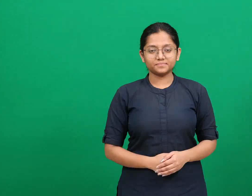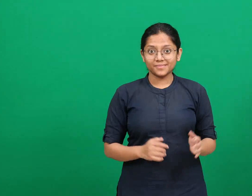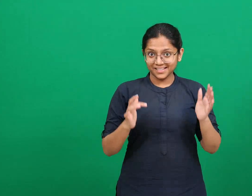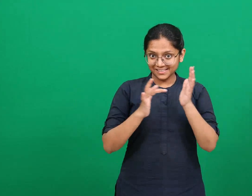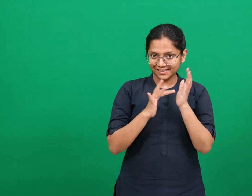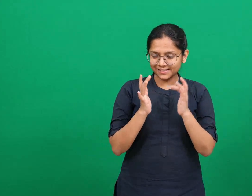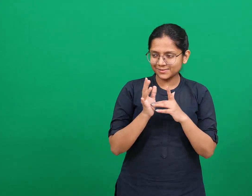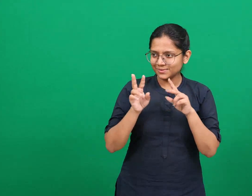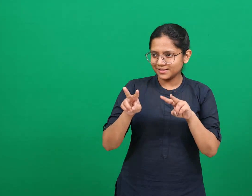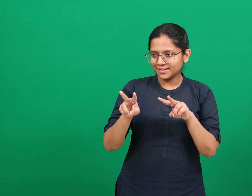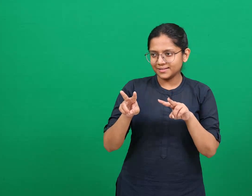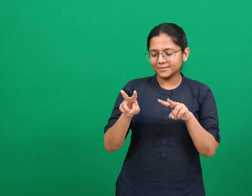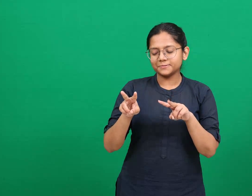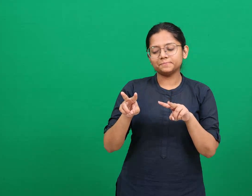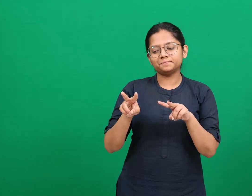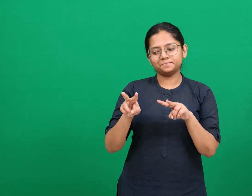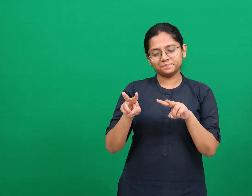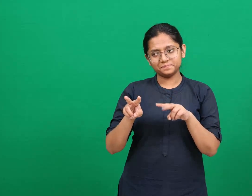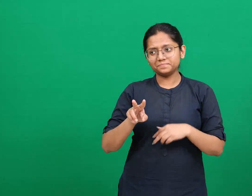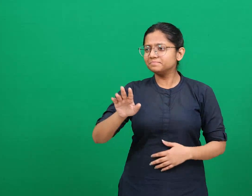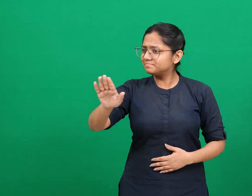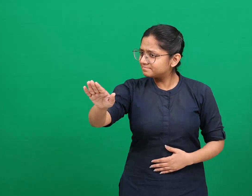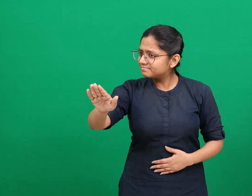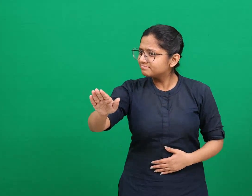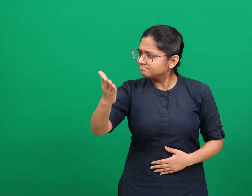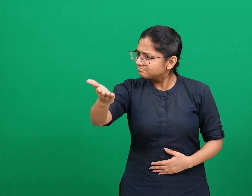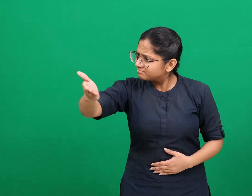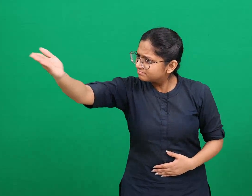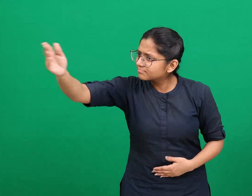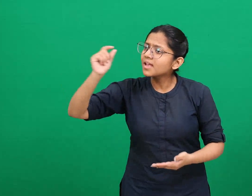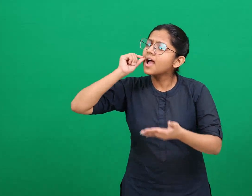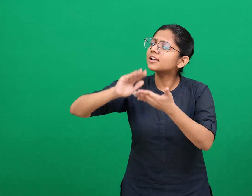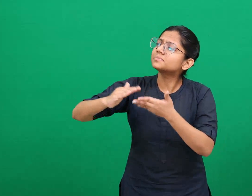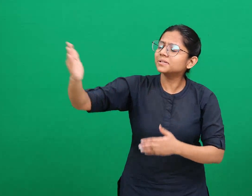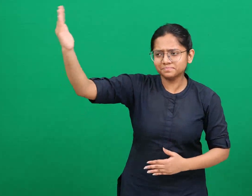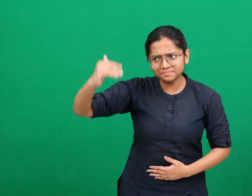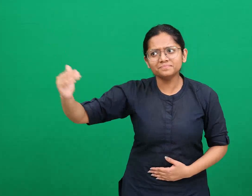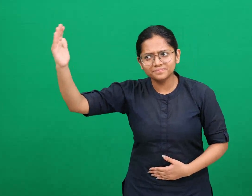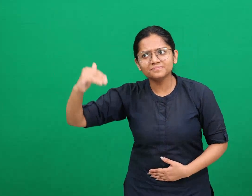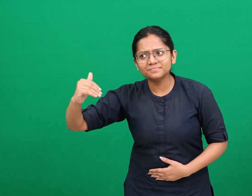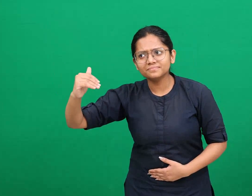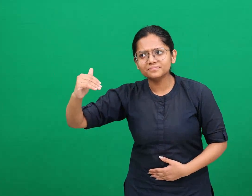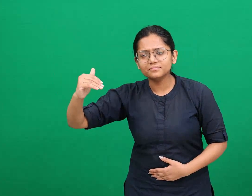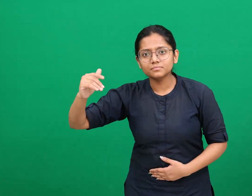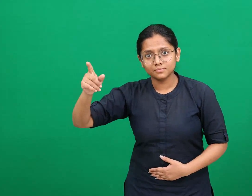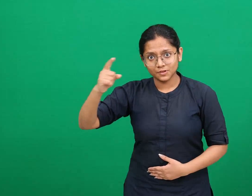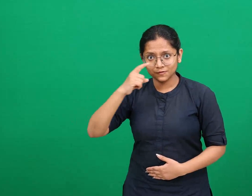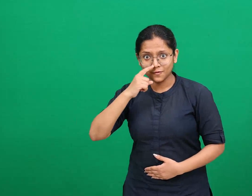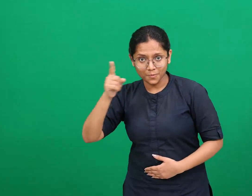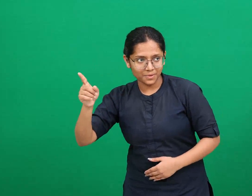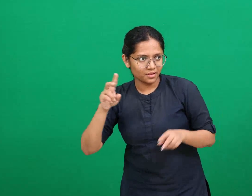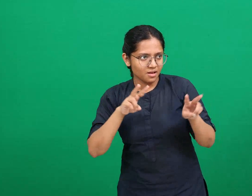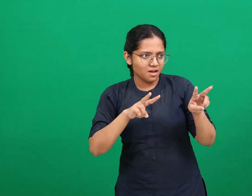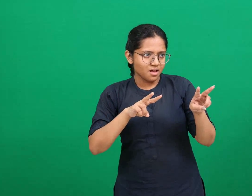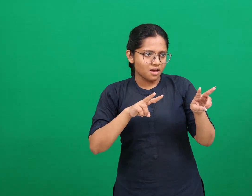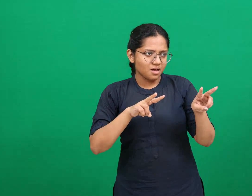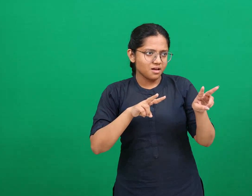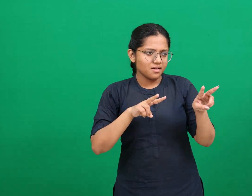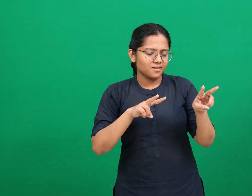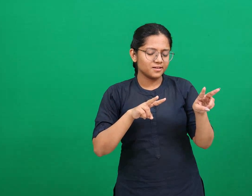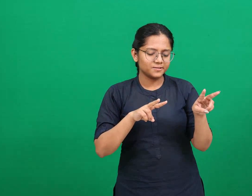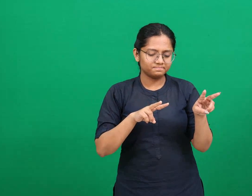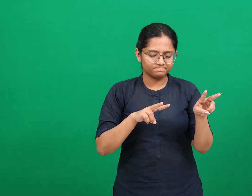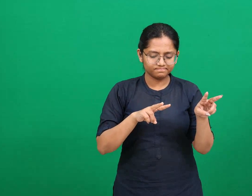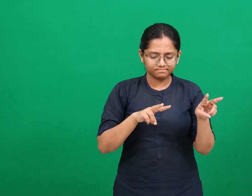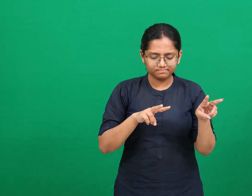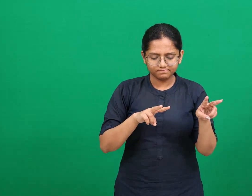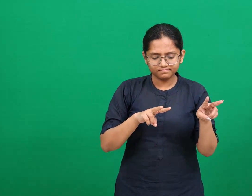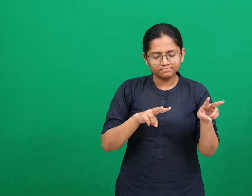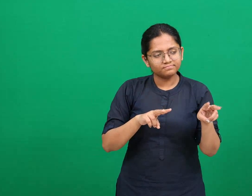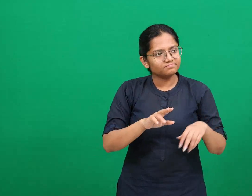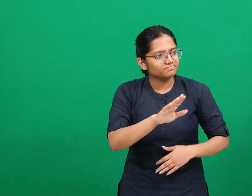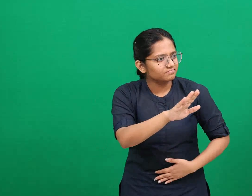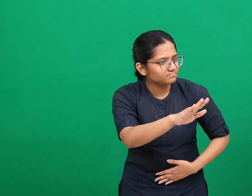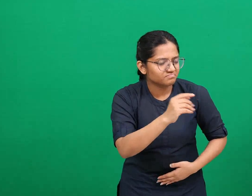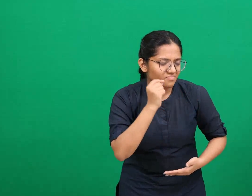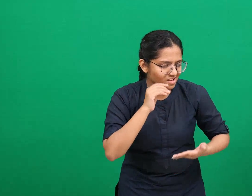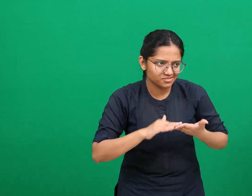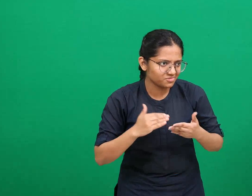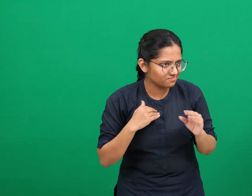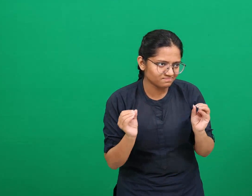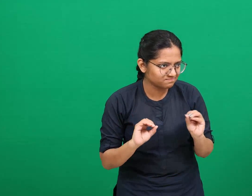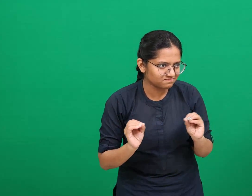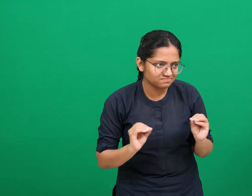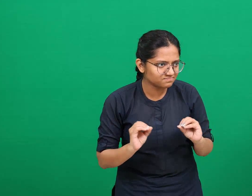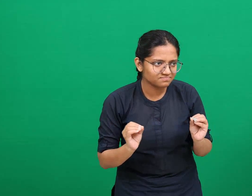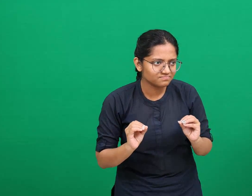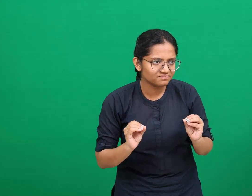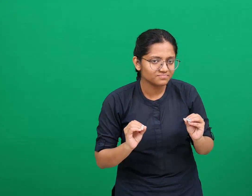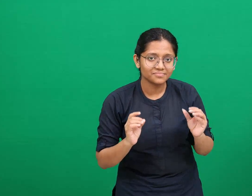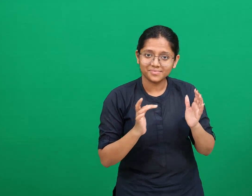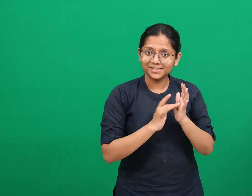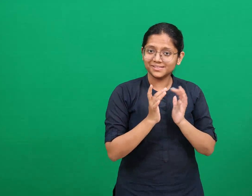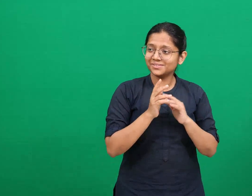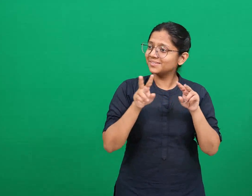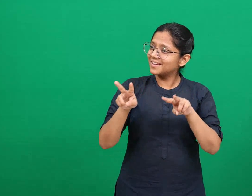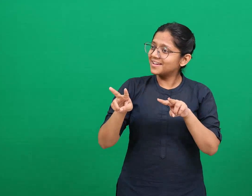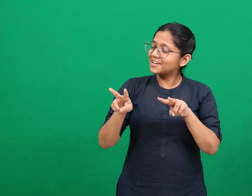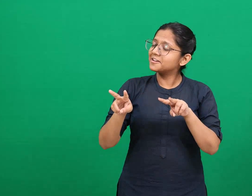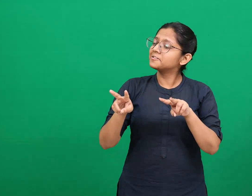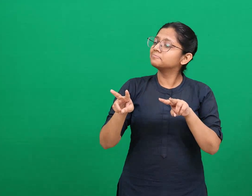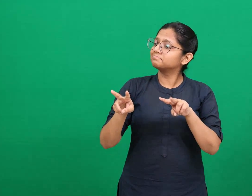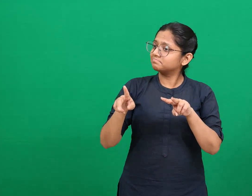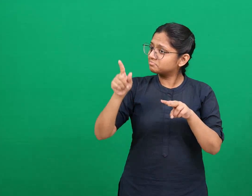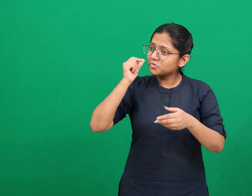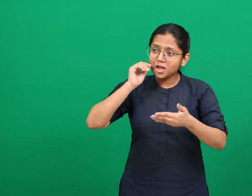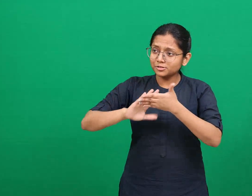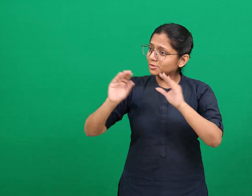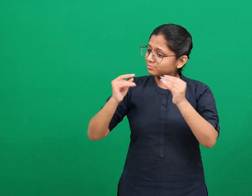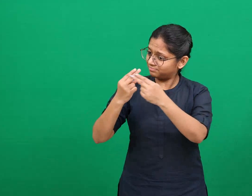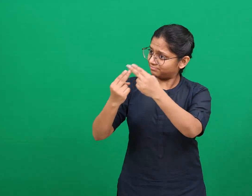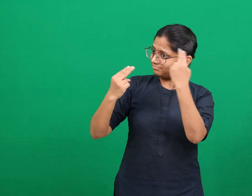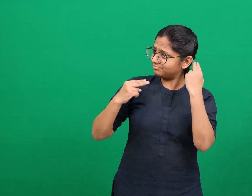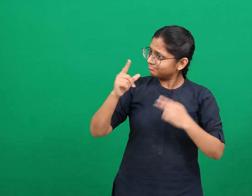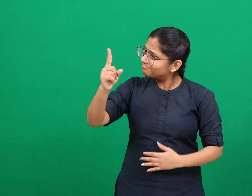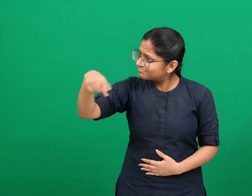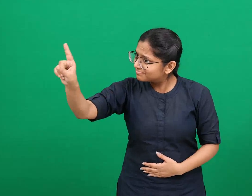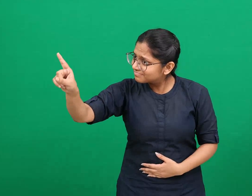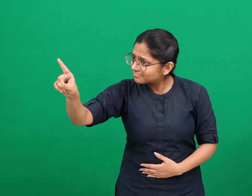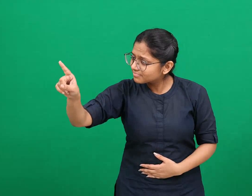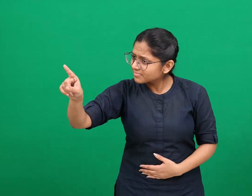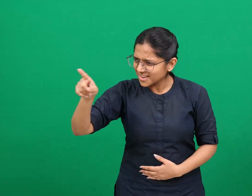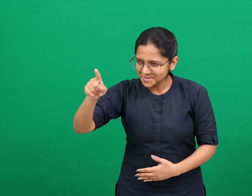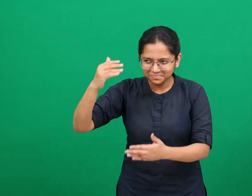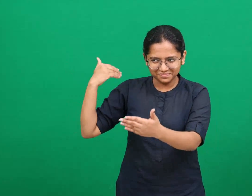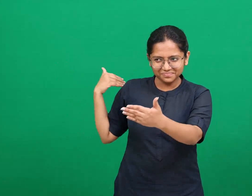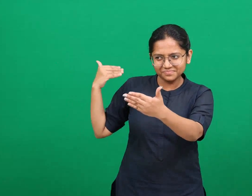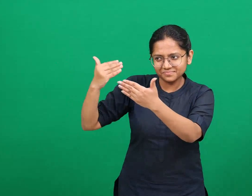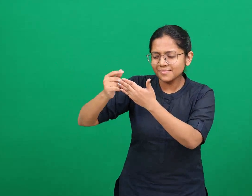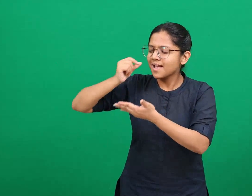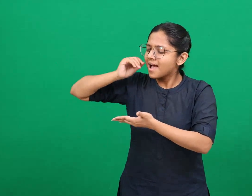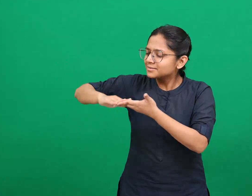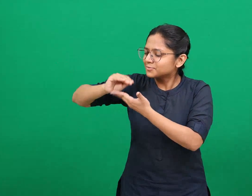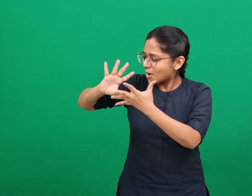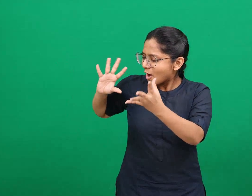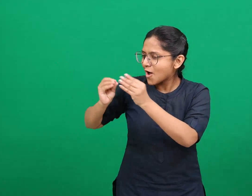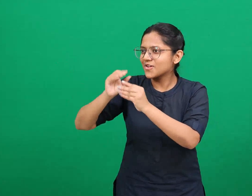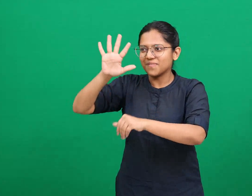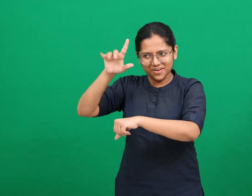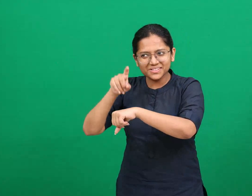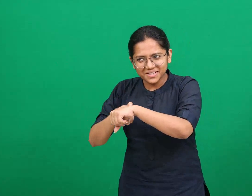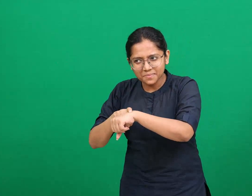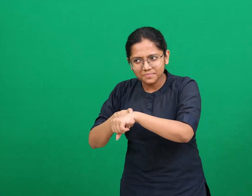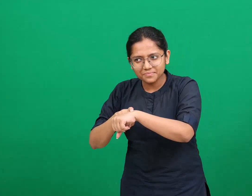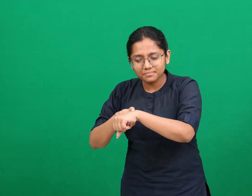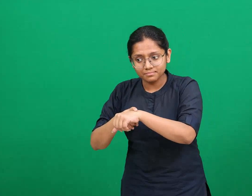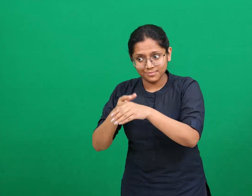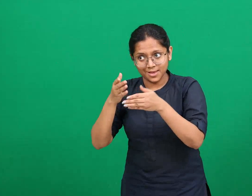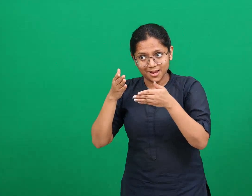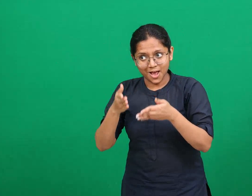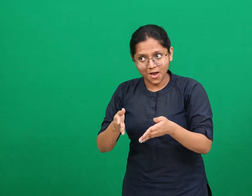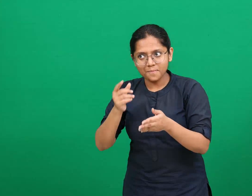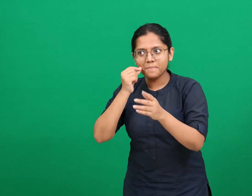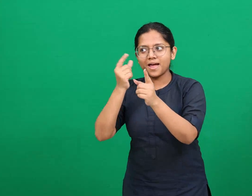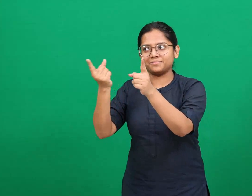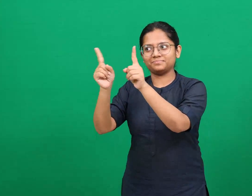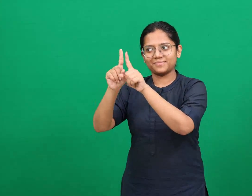Jesus told her, "Go, call your husband and come back." "I have no husband," the woman replied.